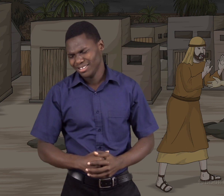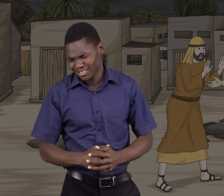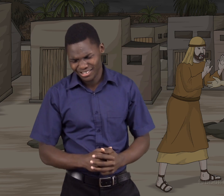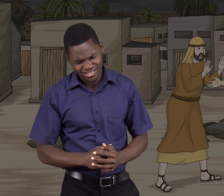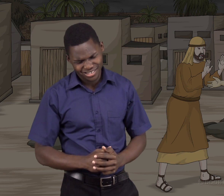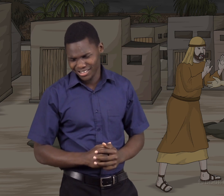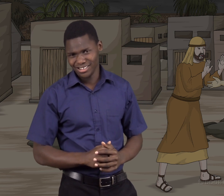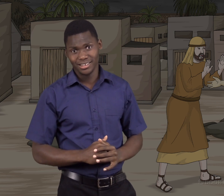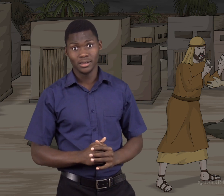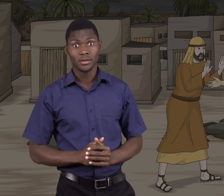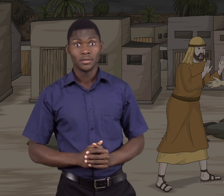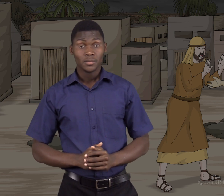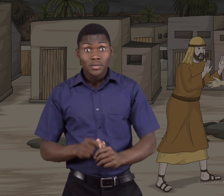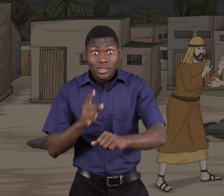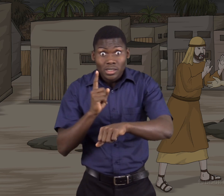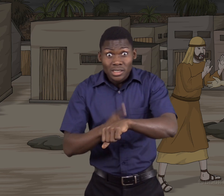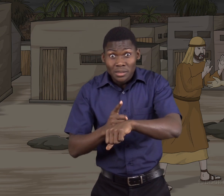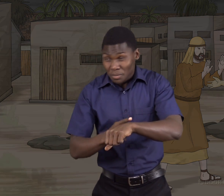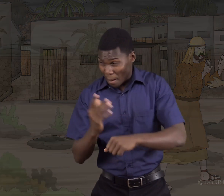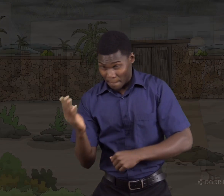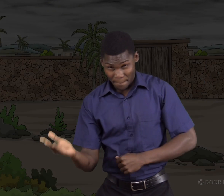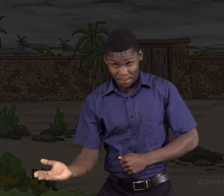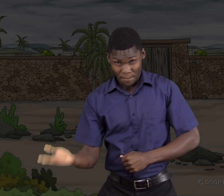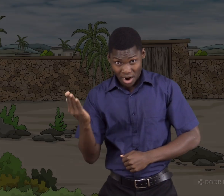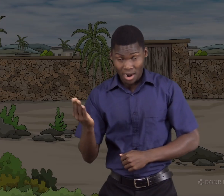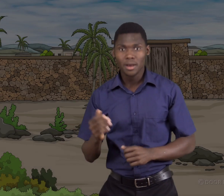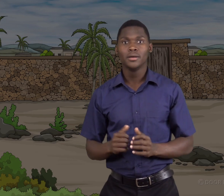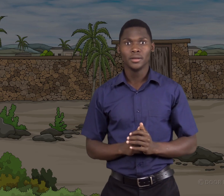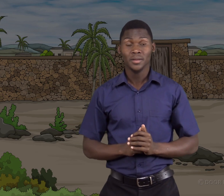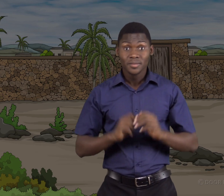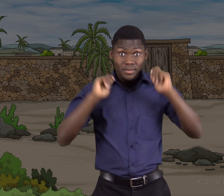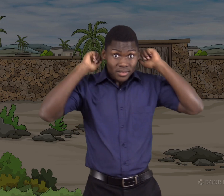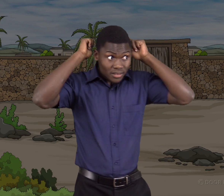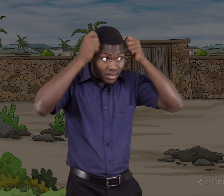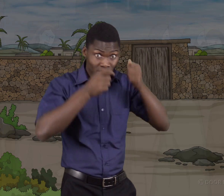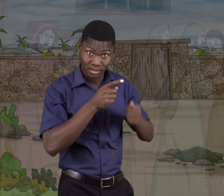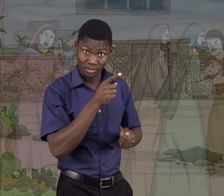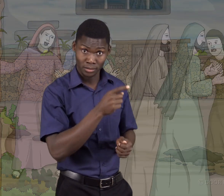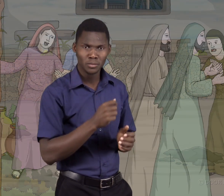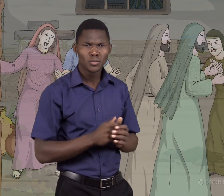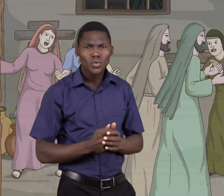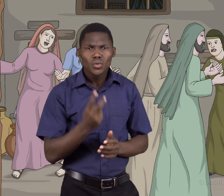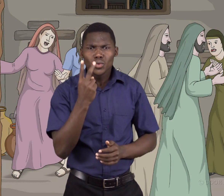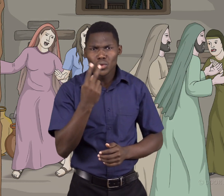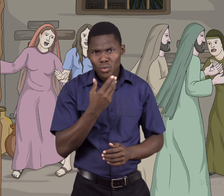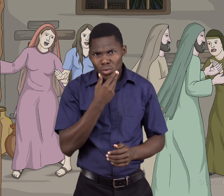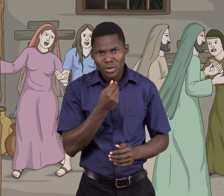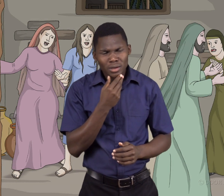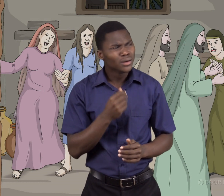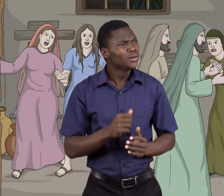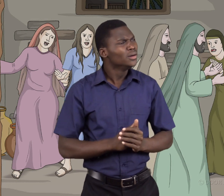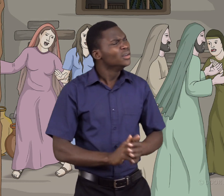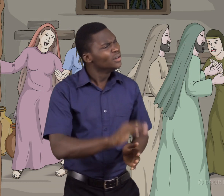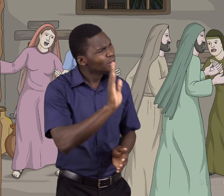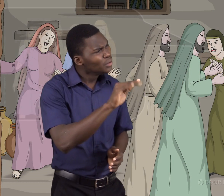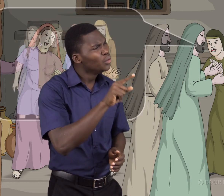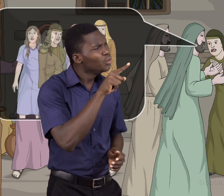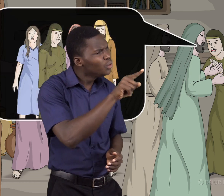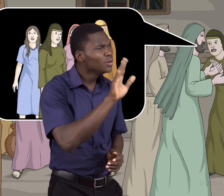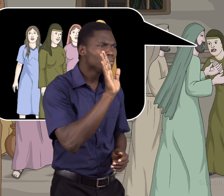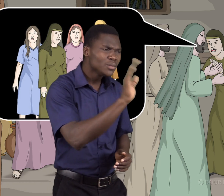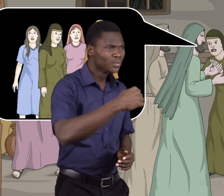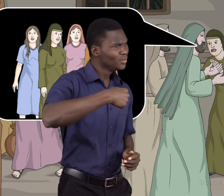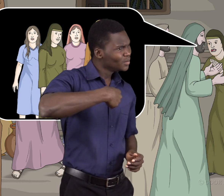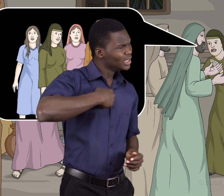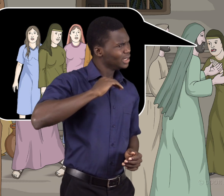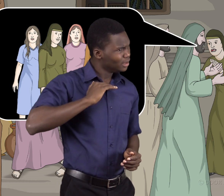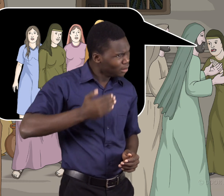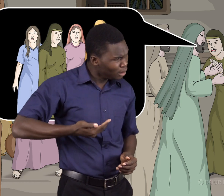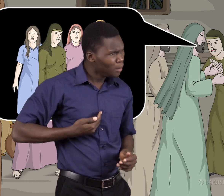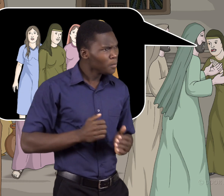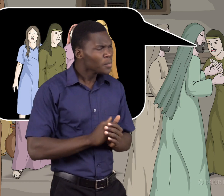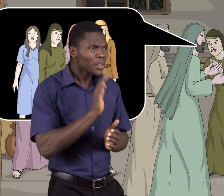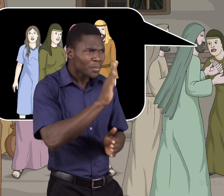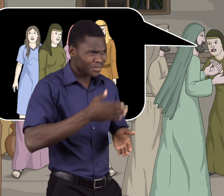At daybreak the angels hurried Lot along, saying, “Get up!